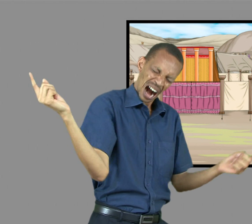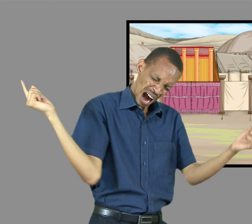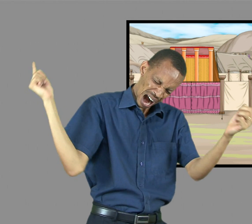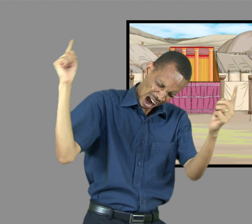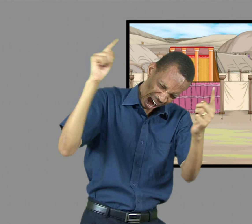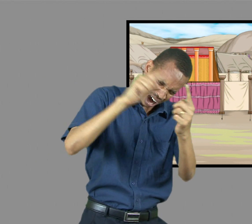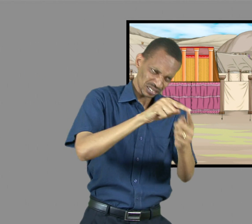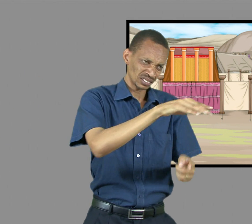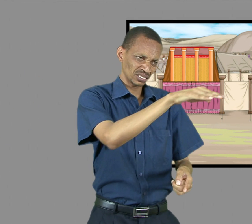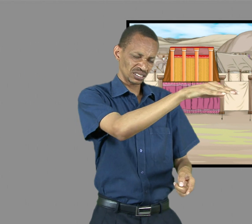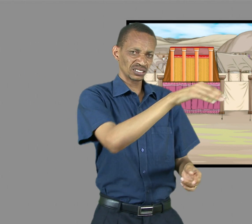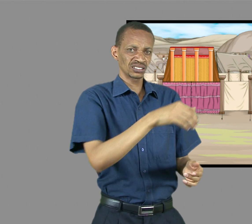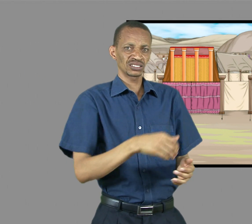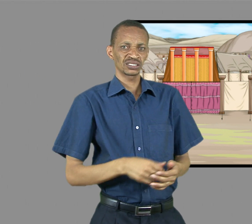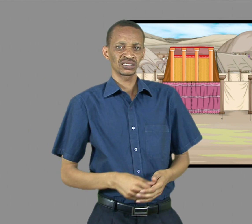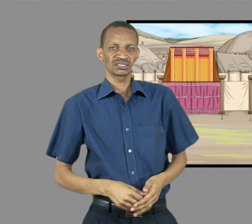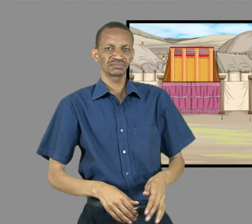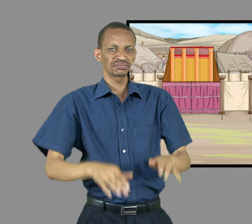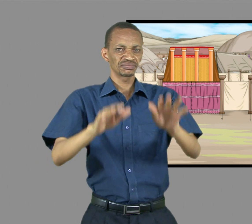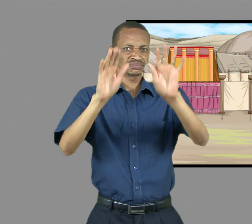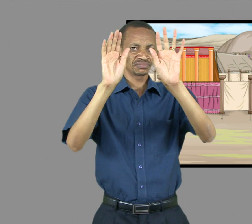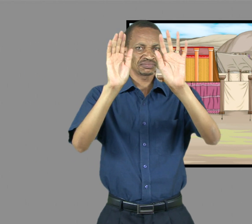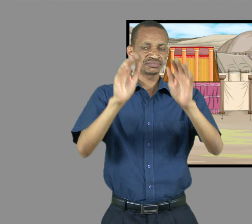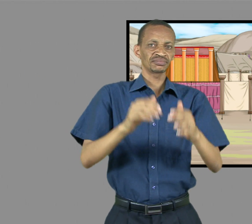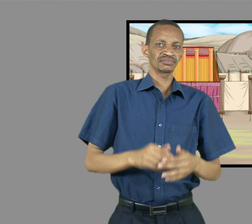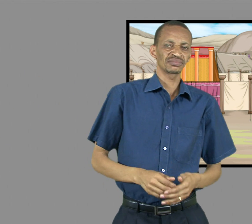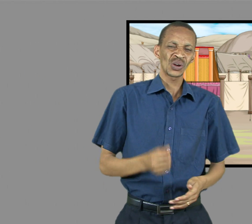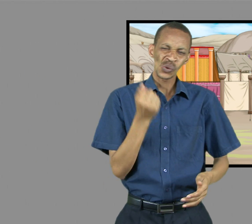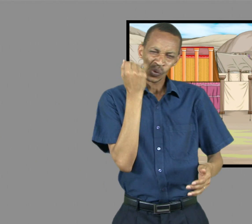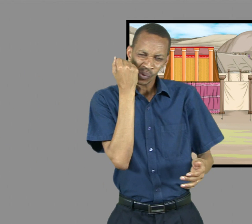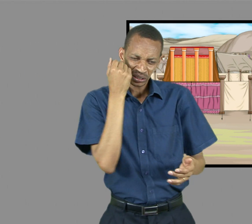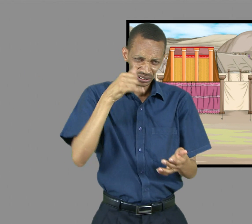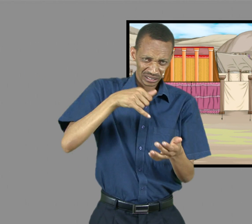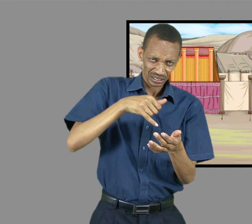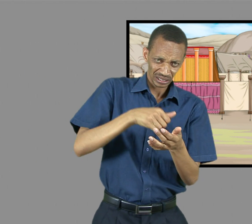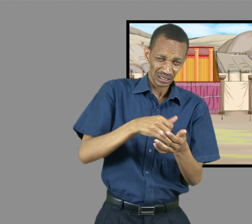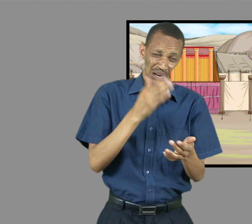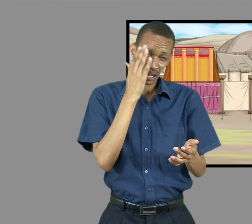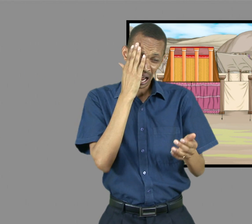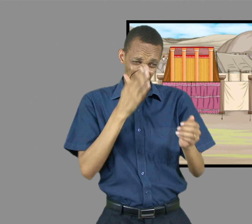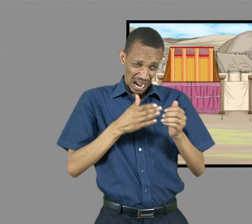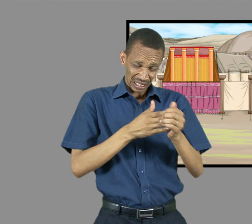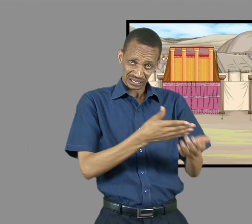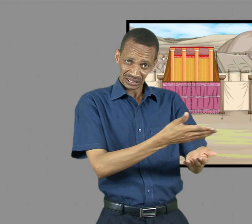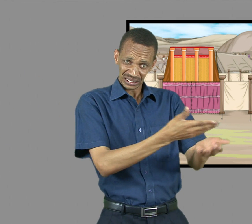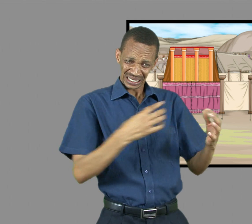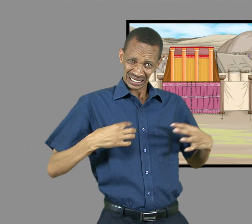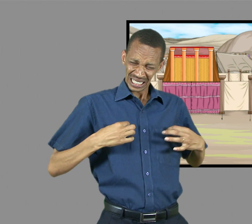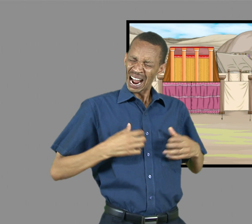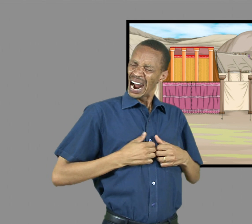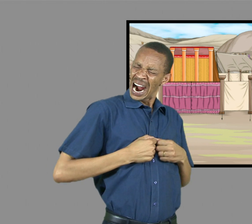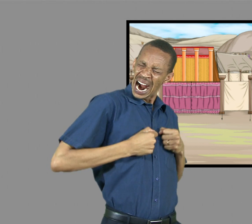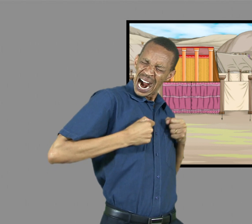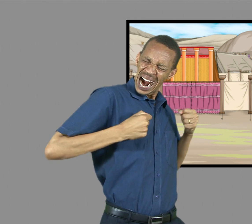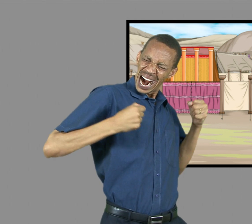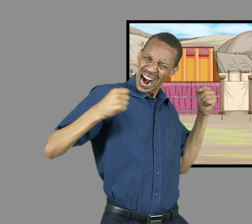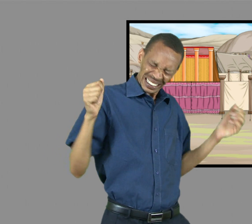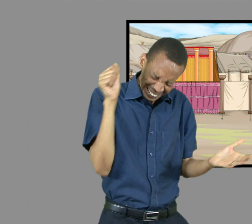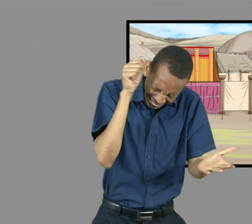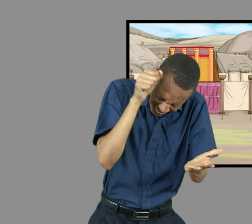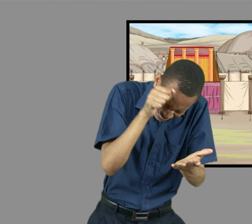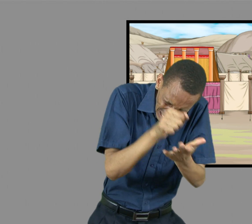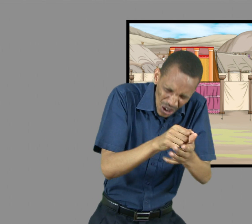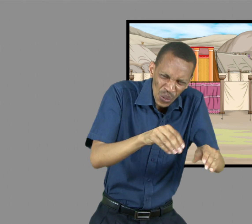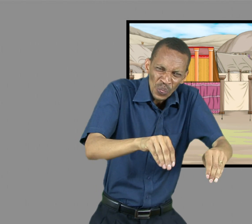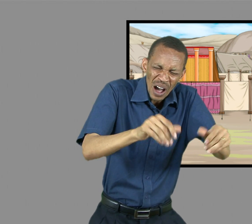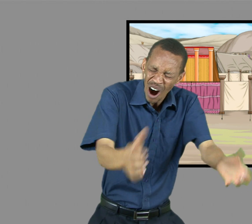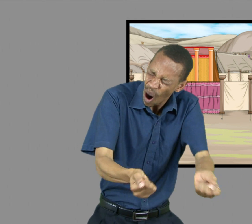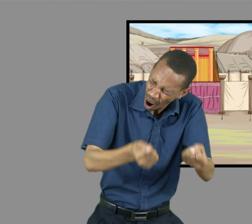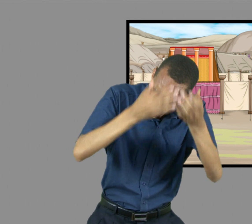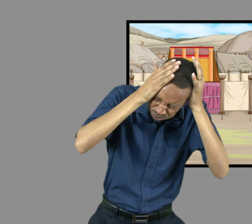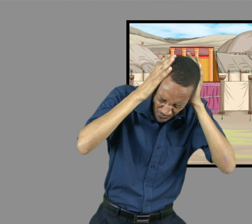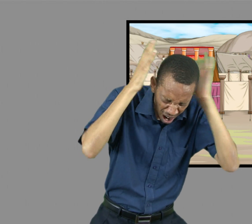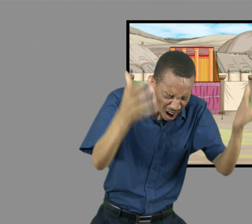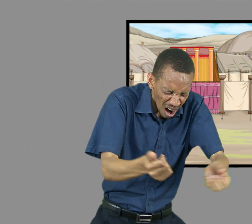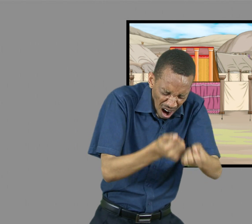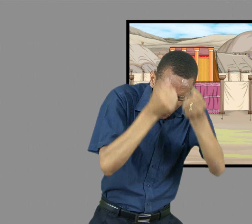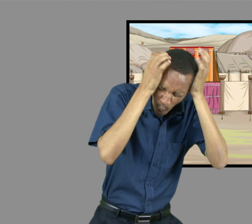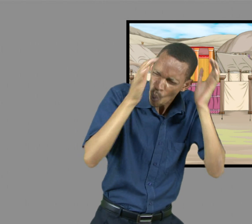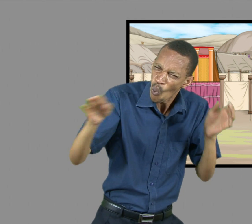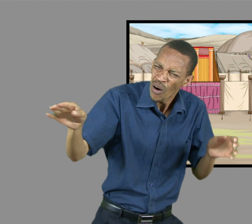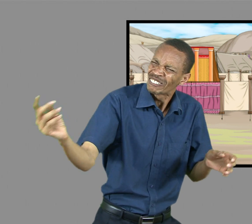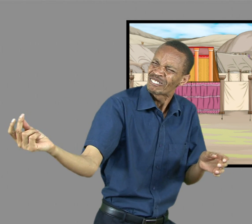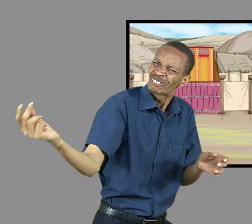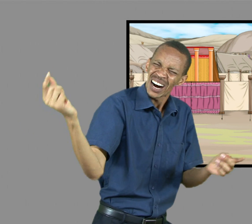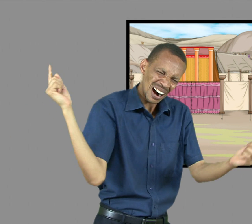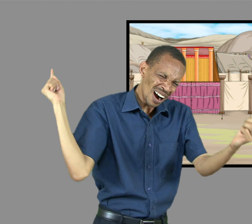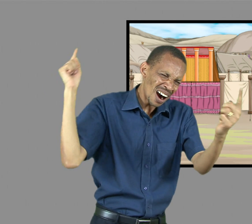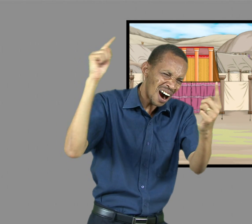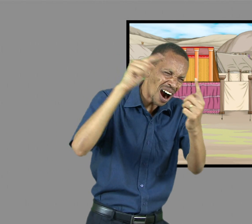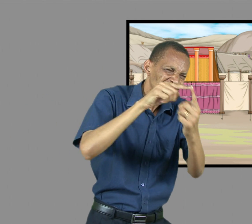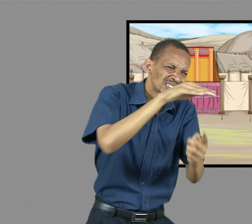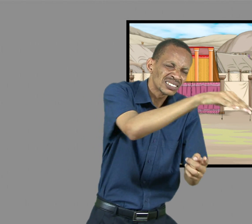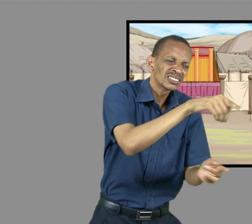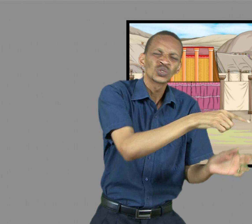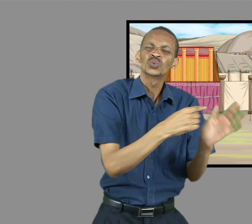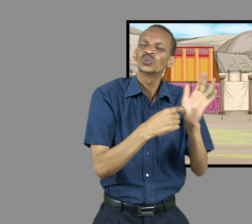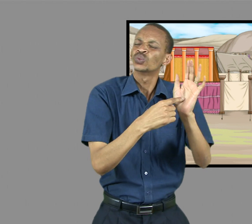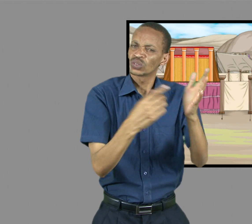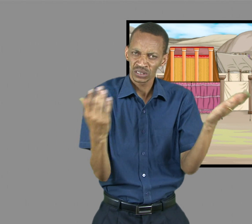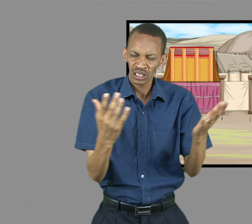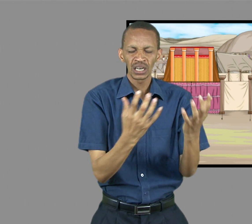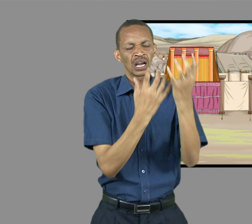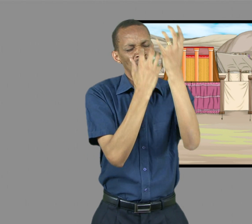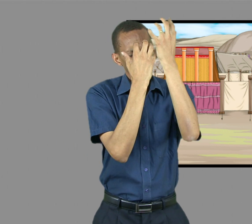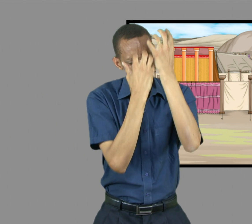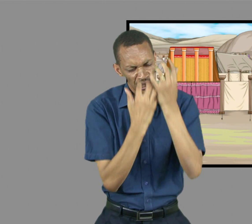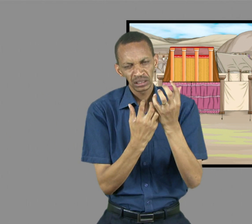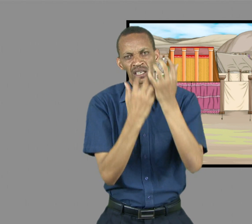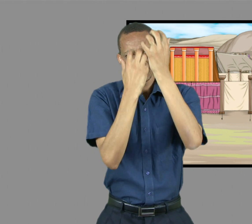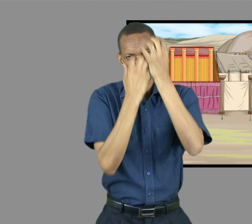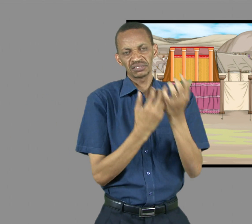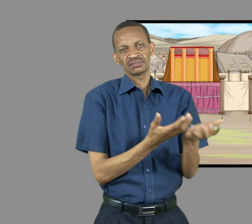and they all sprinkled dust on their heads.